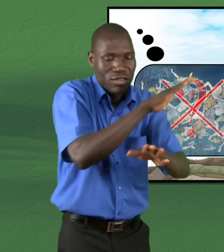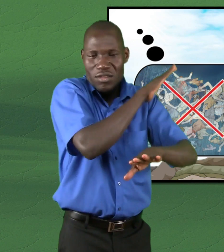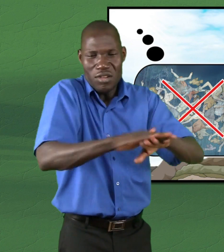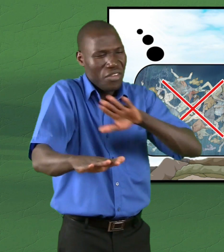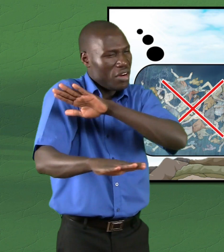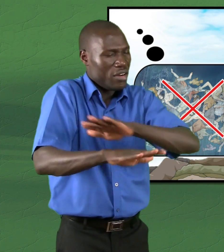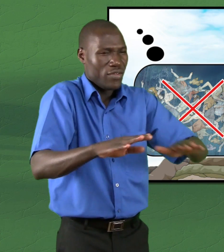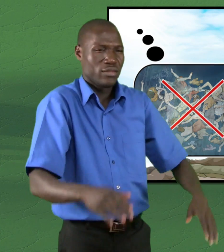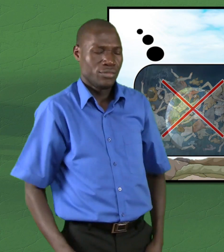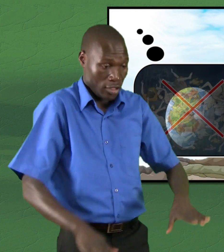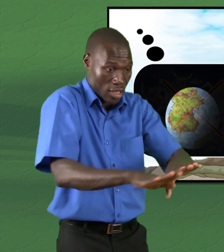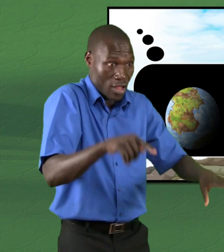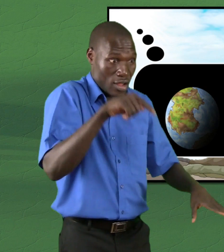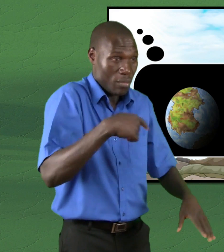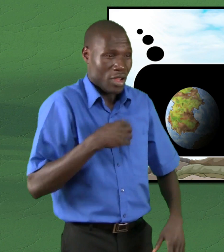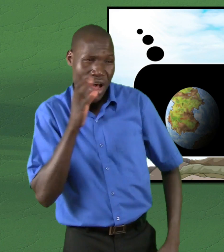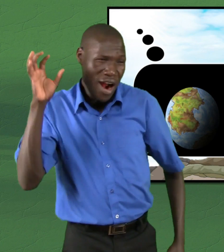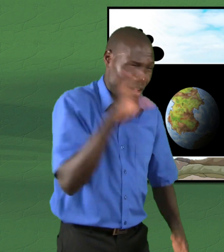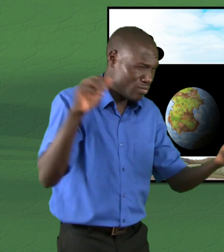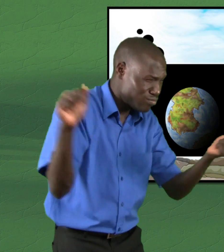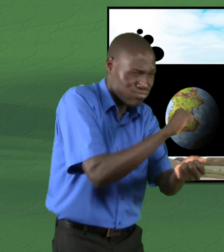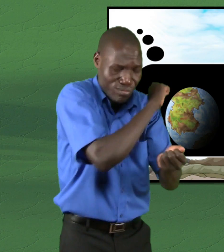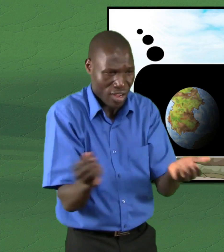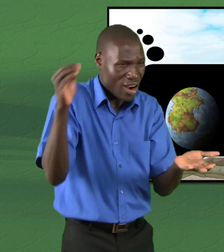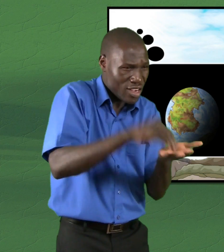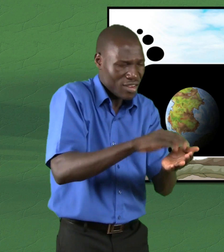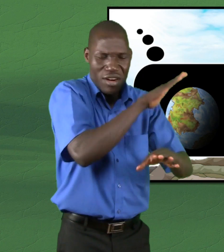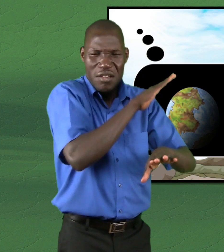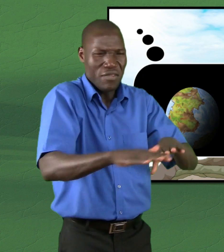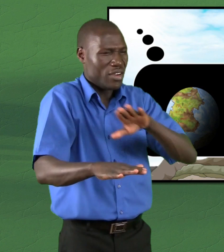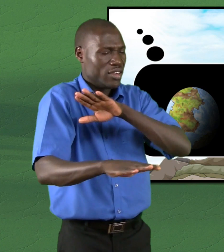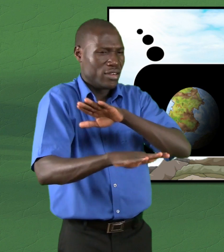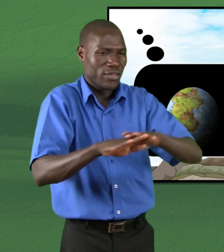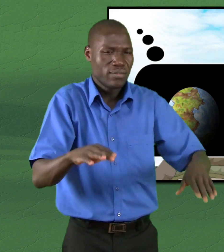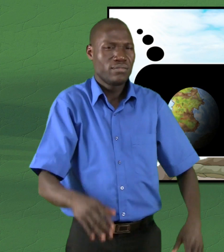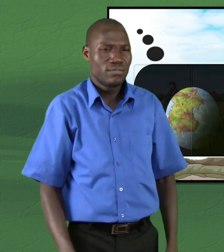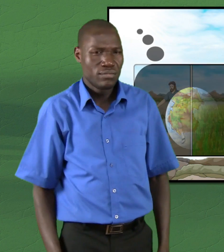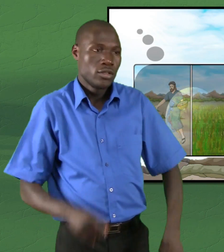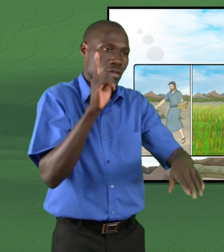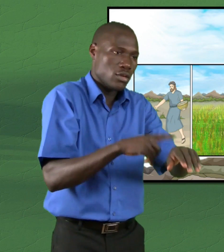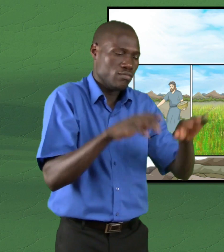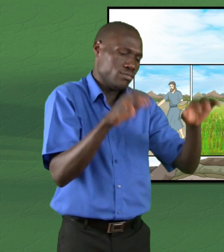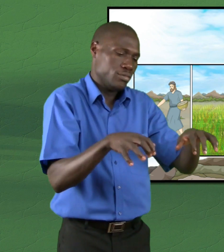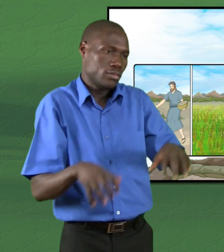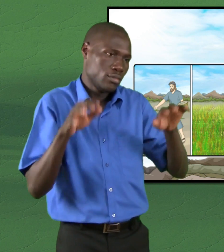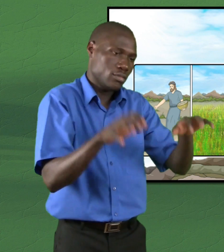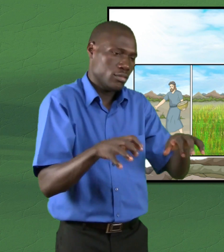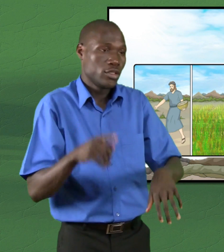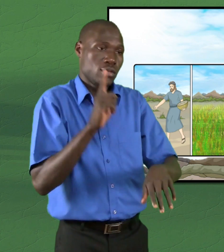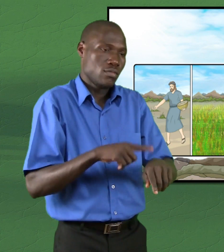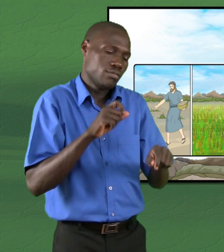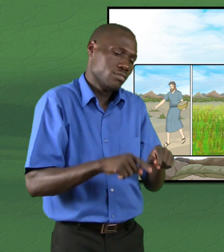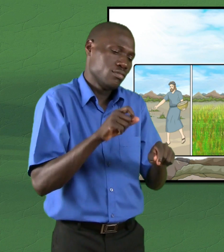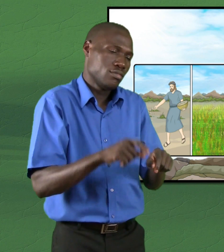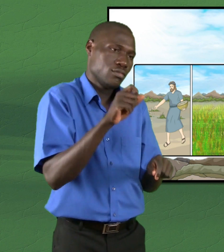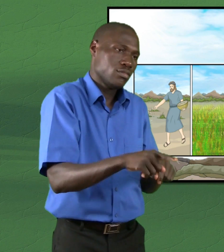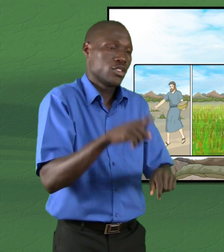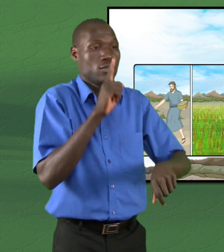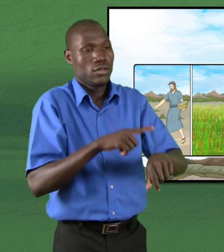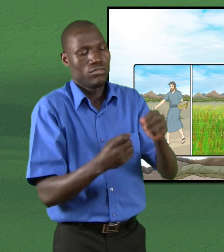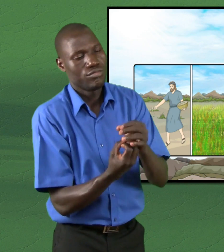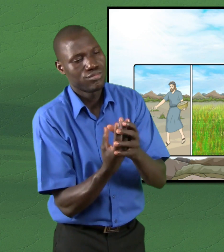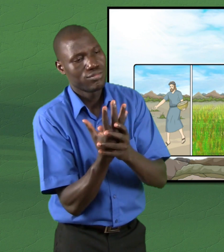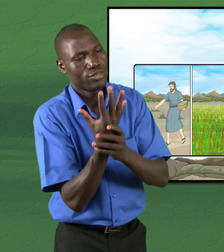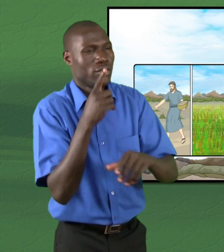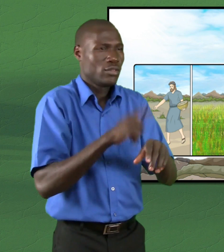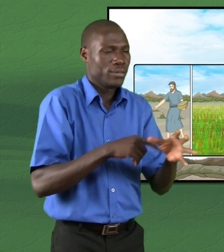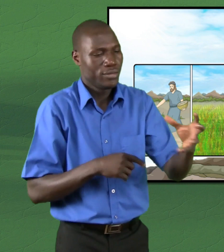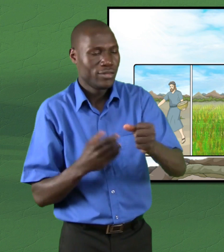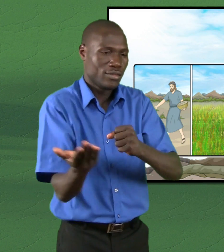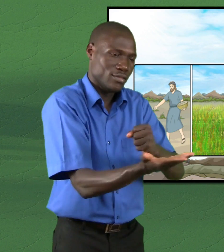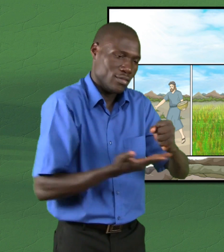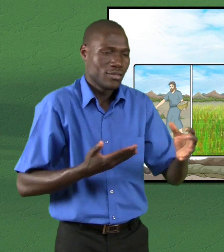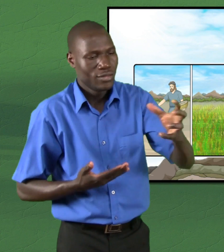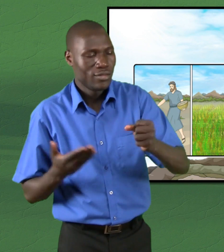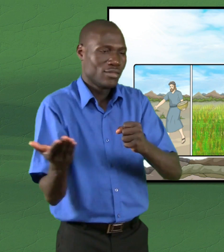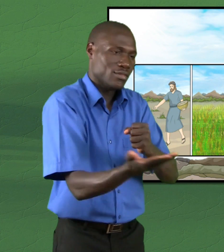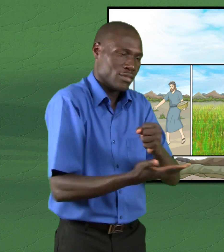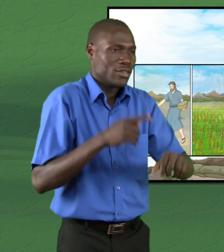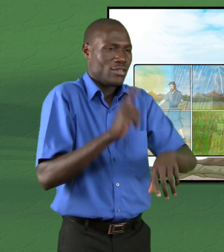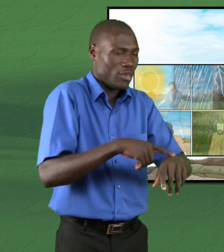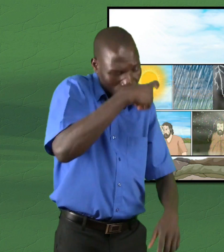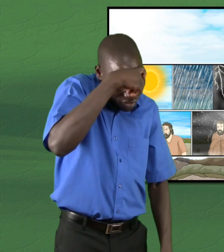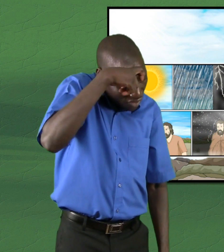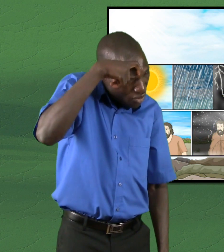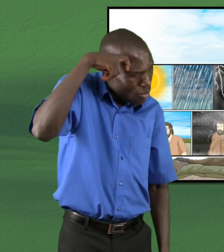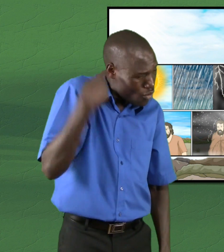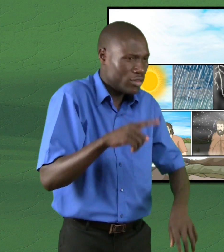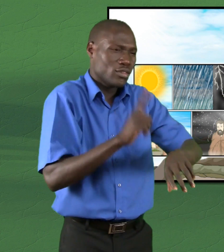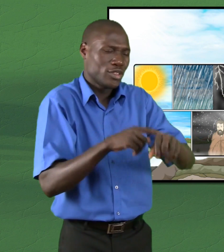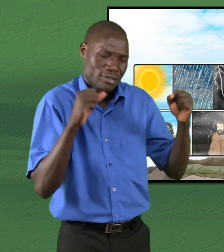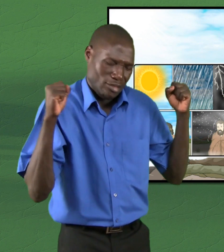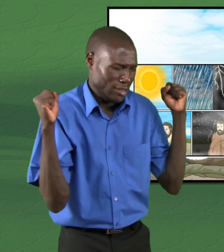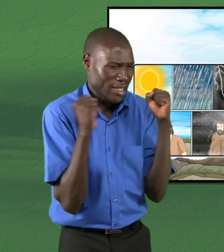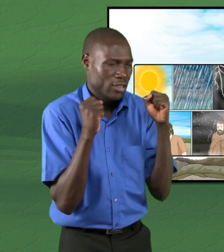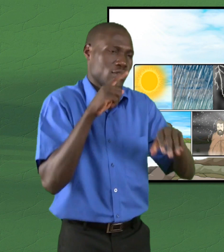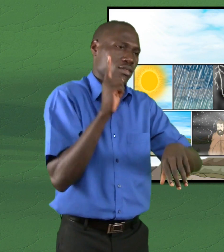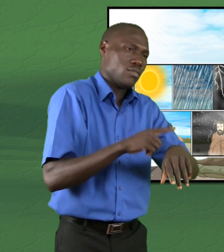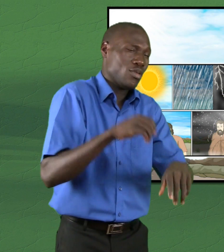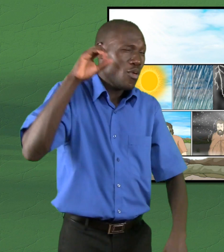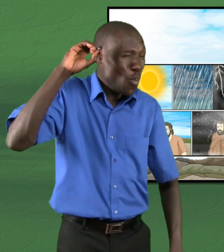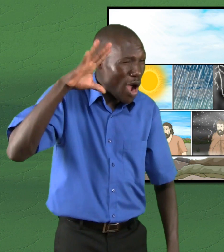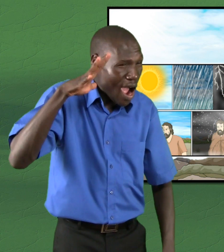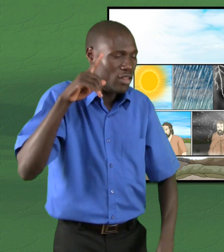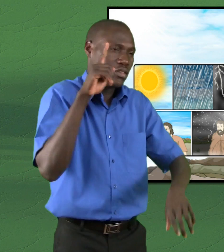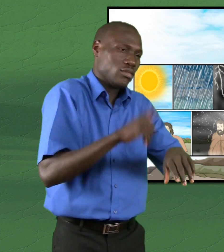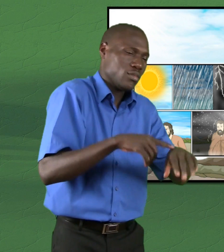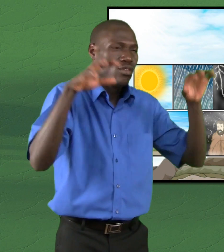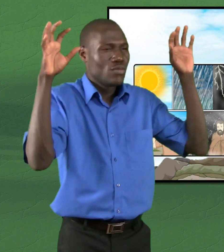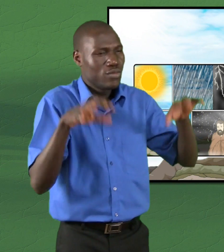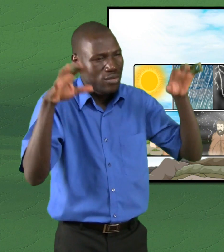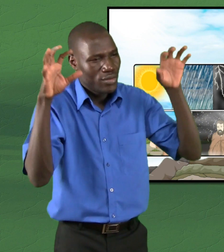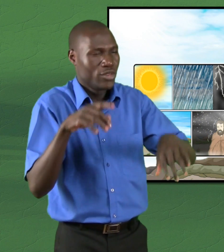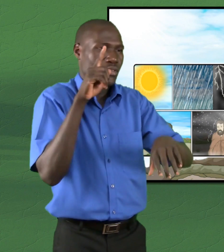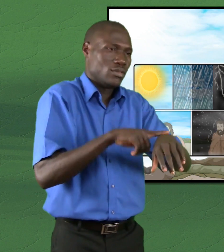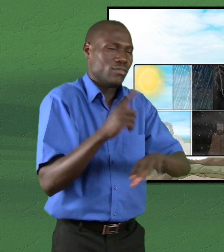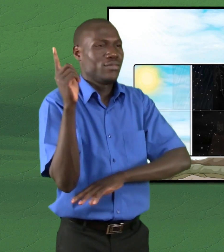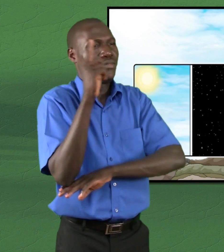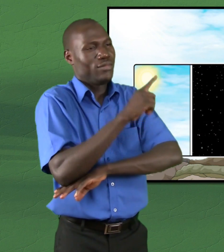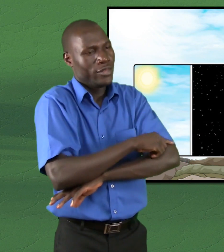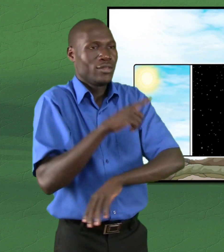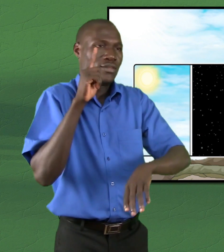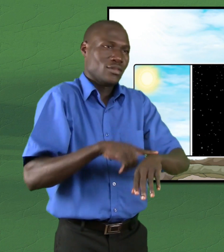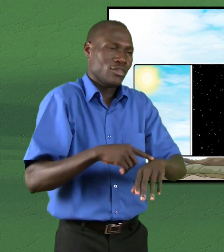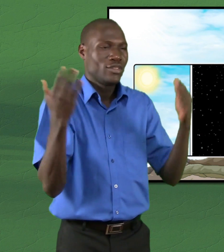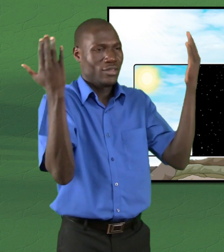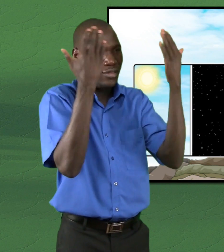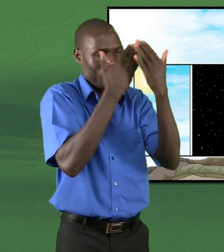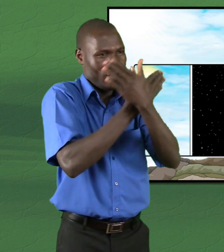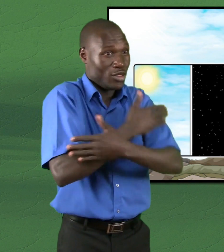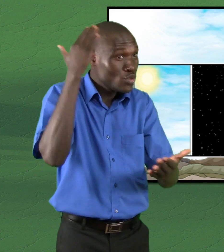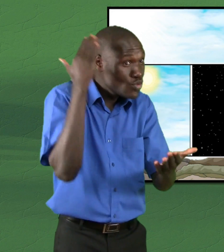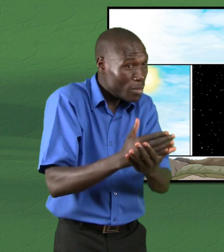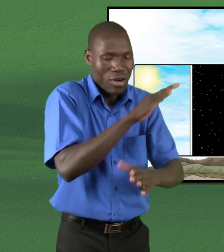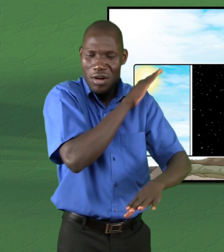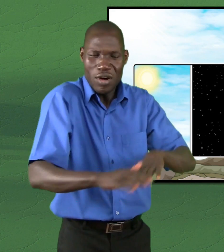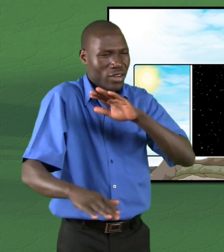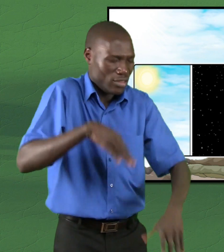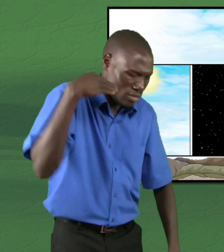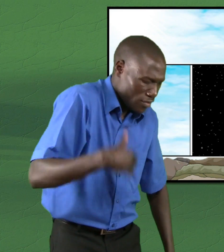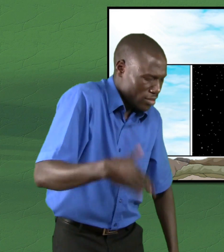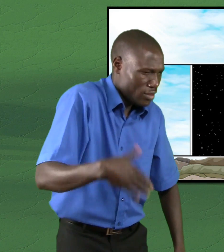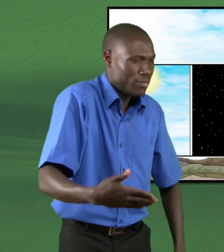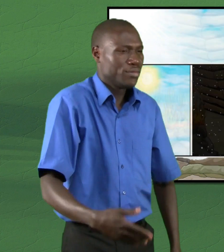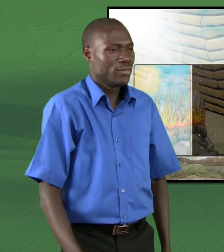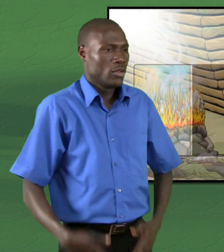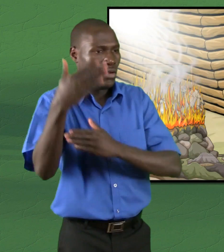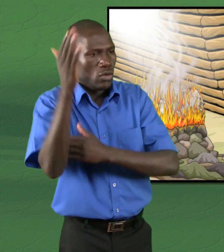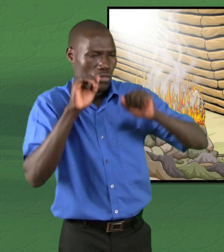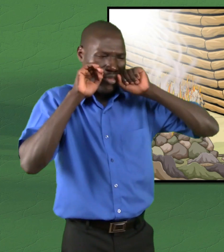As long as the earth endures, seedtime and harvest, cold and heat, summer and winter, day and night shall never cease.”